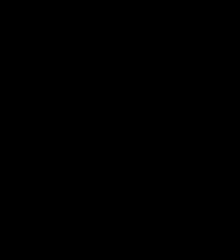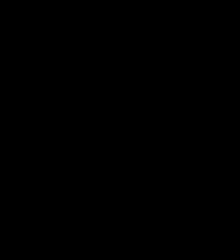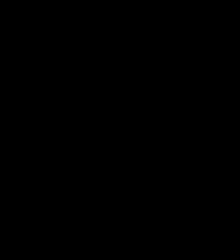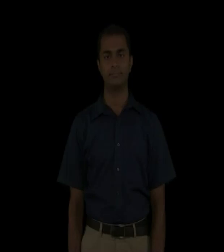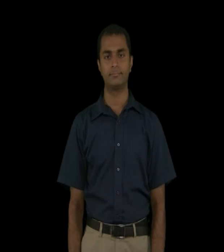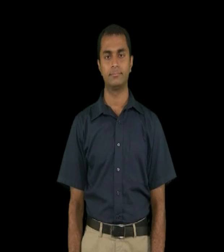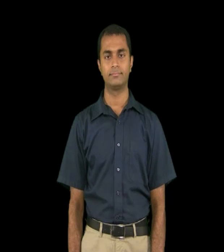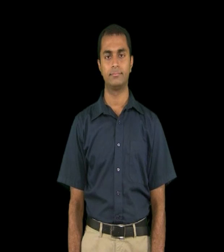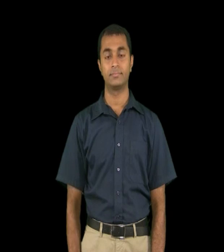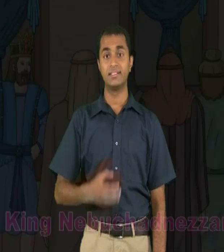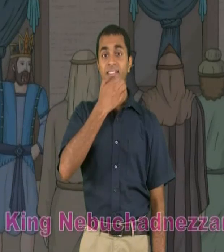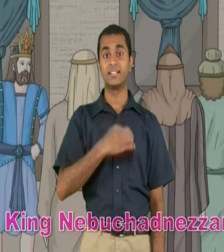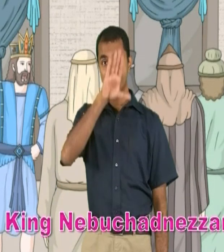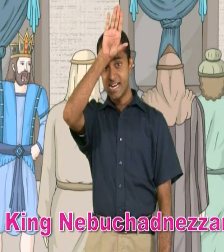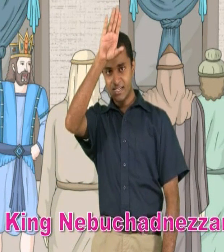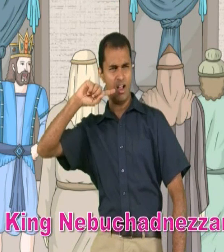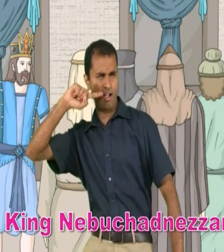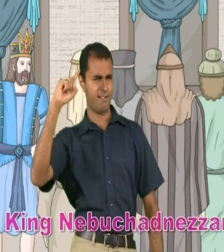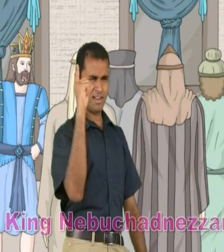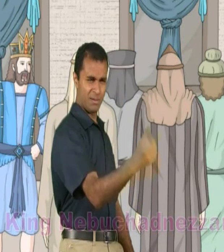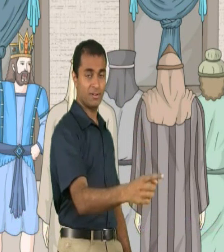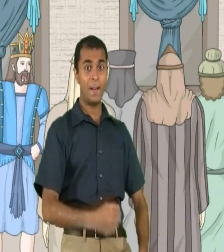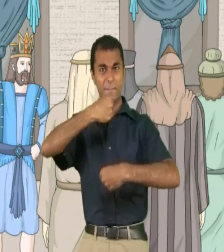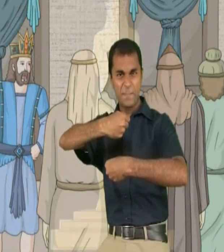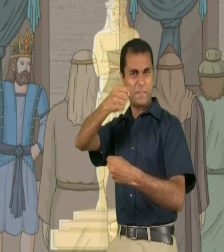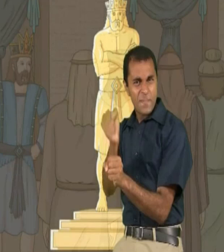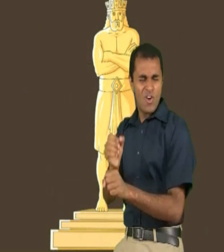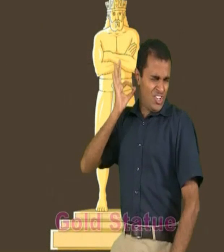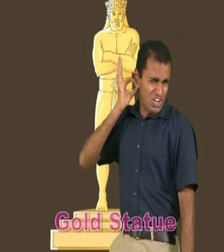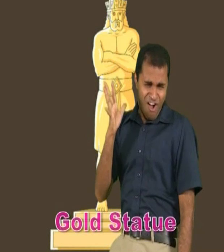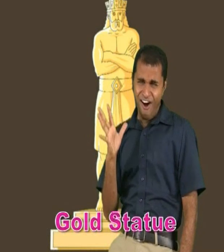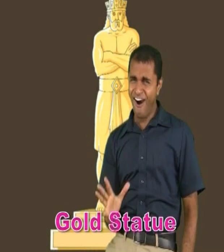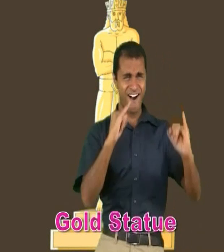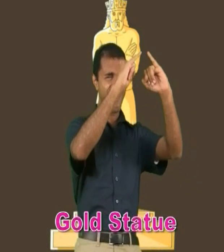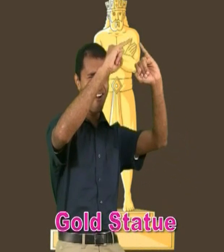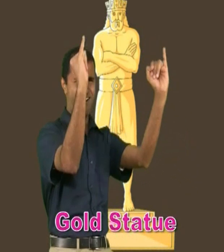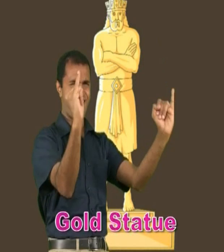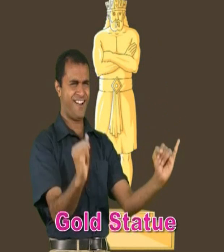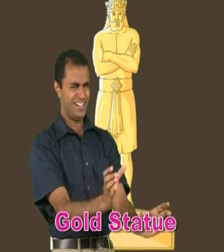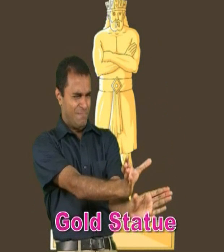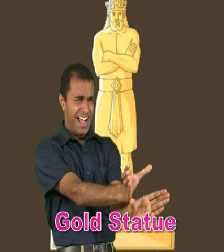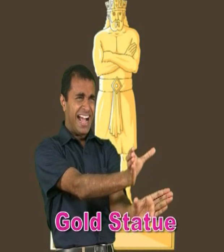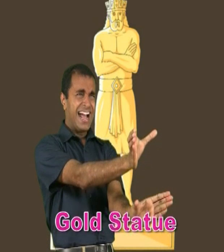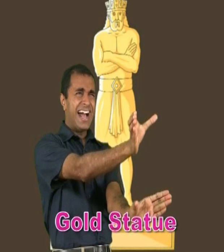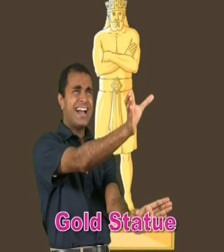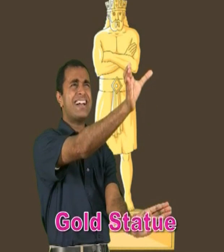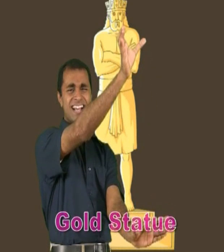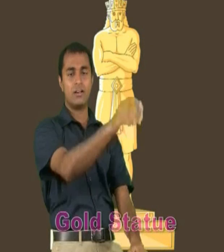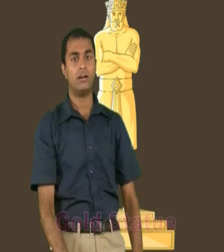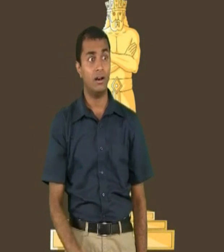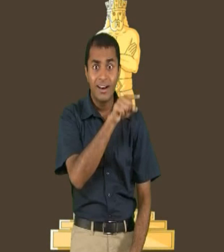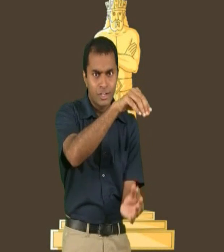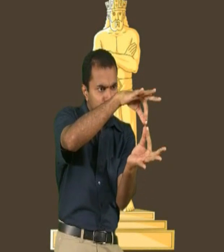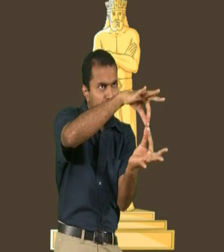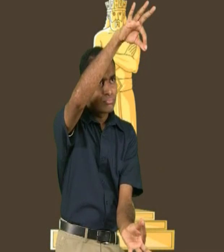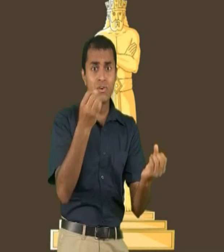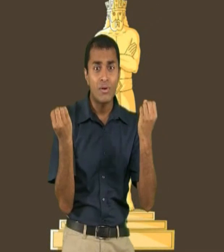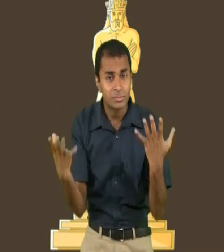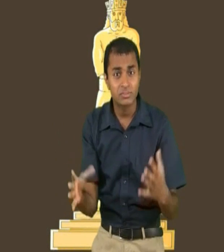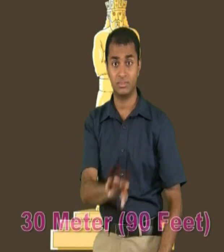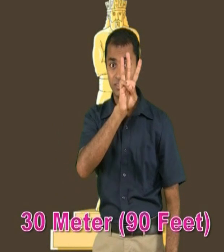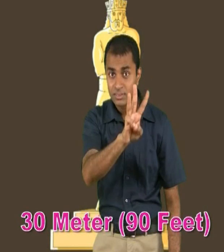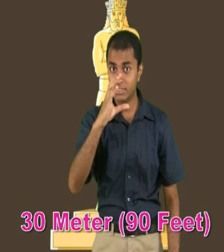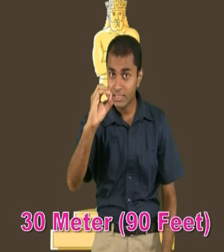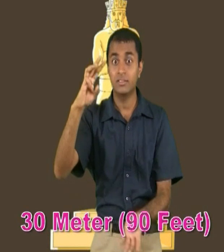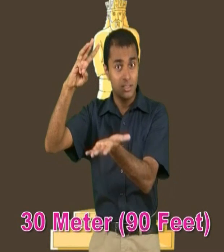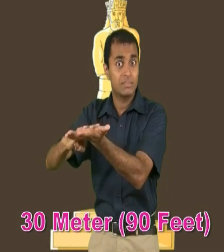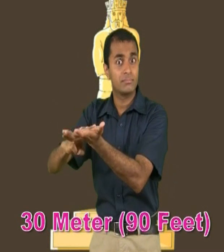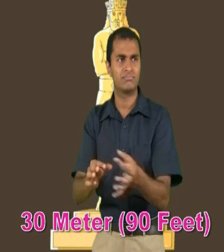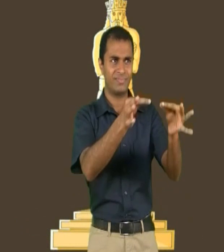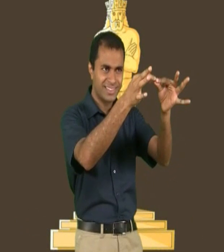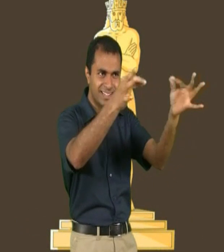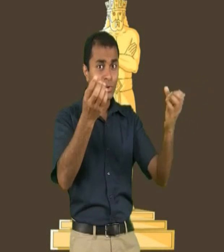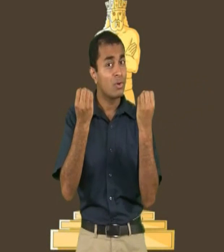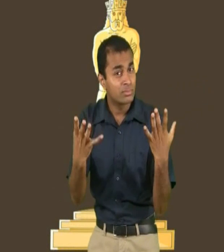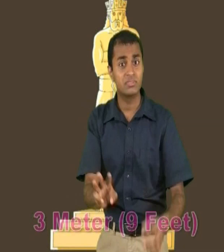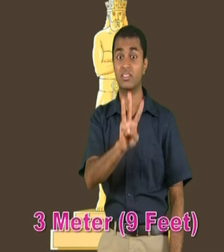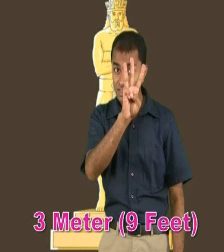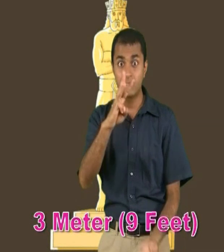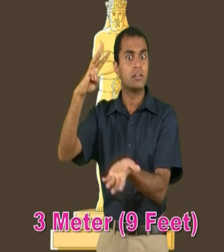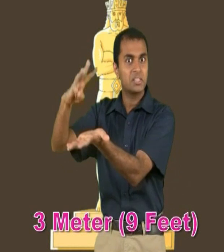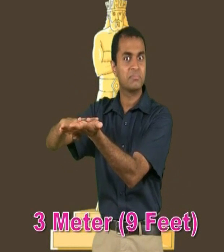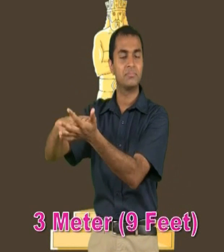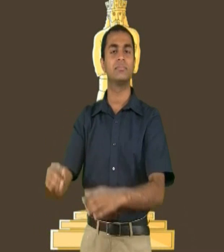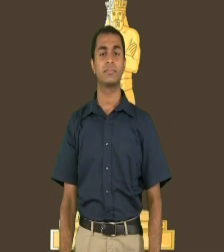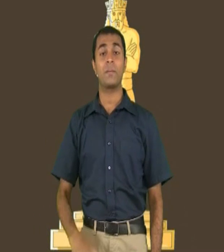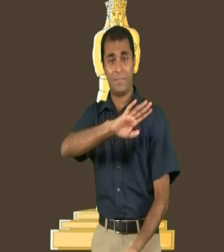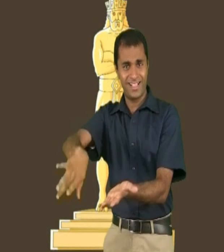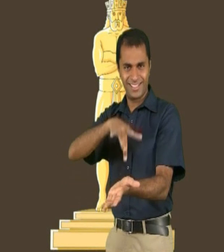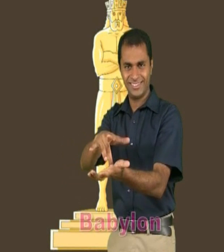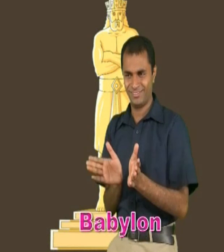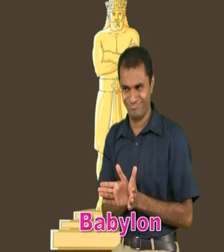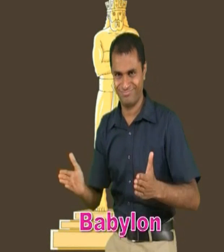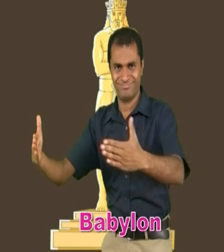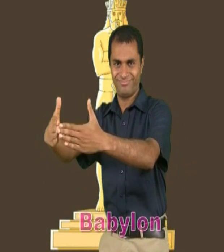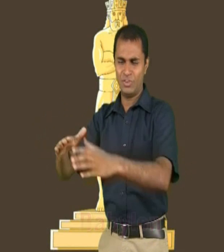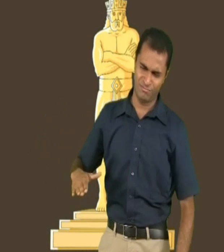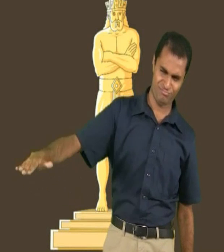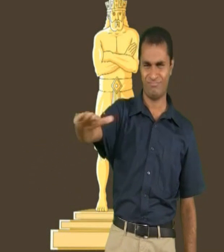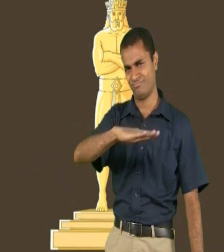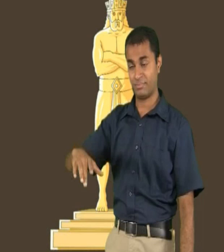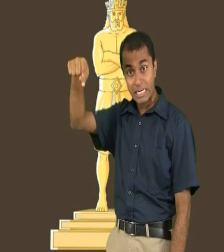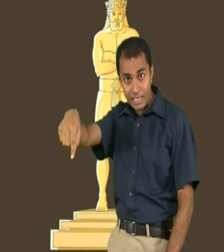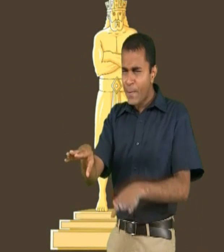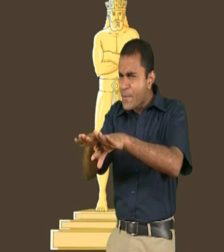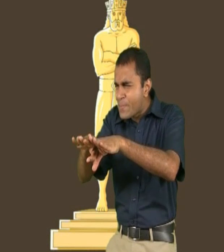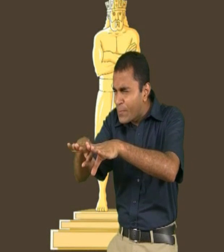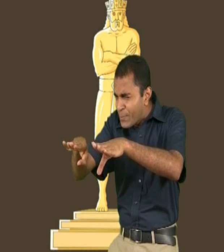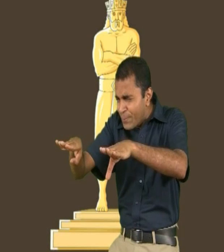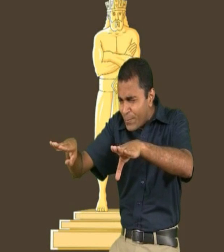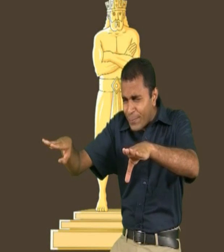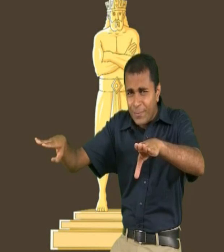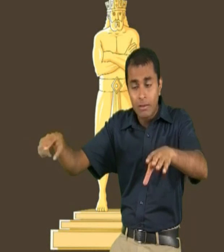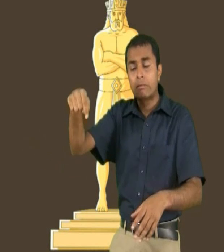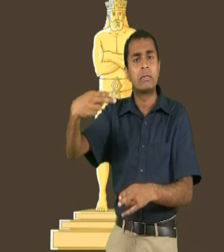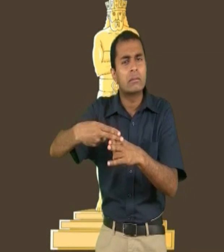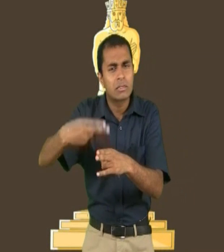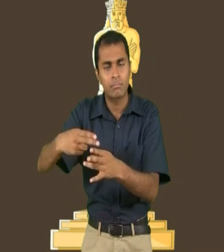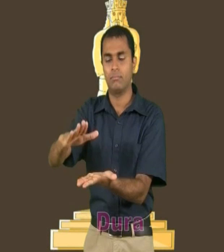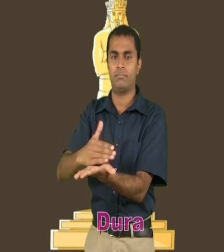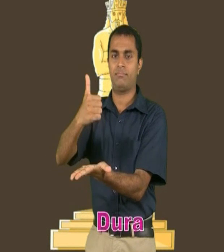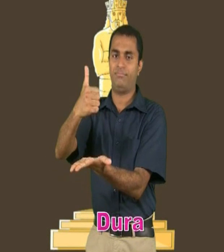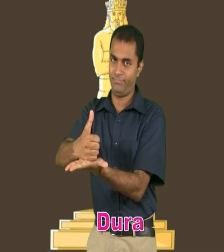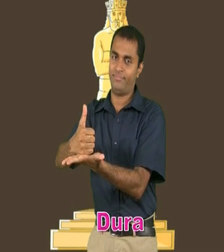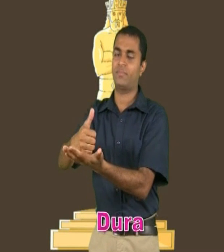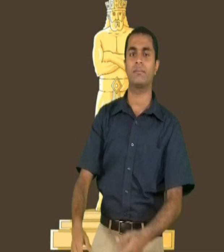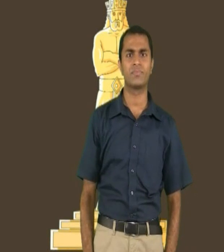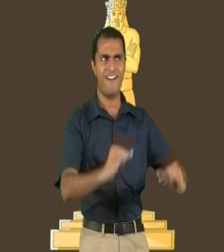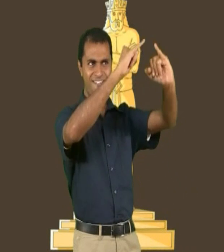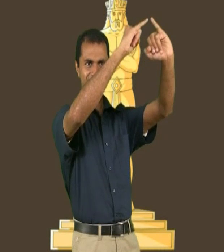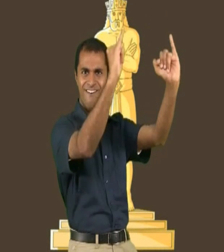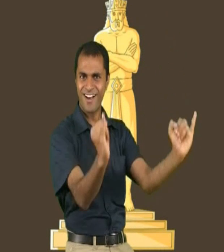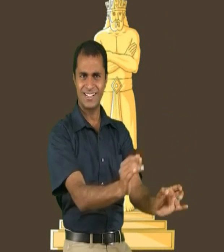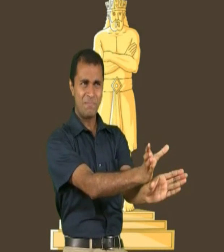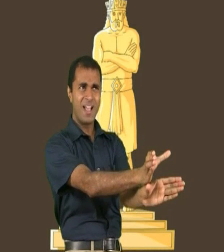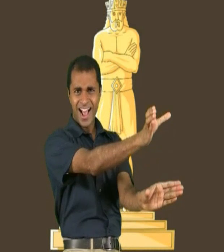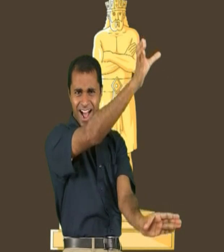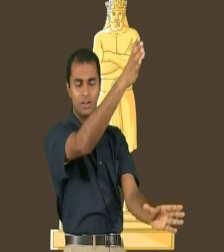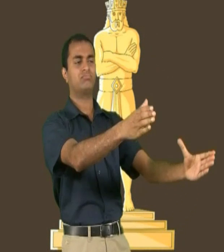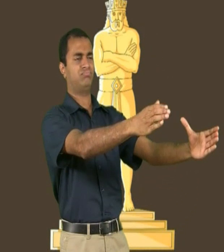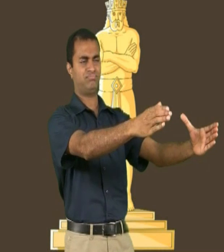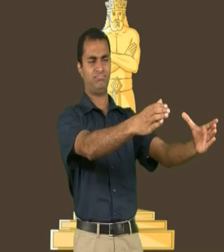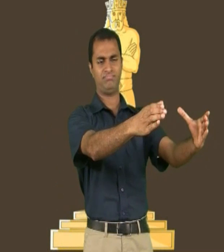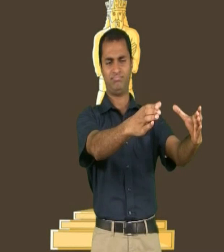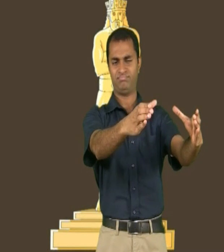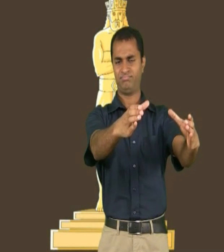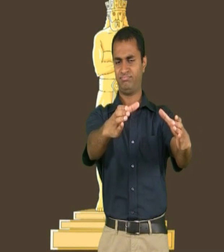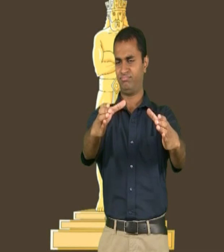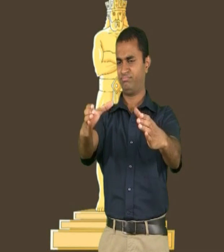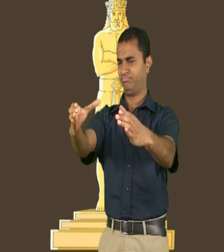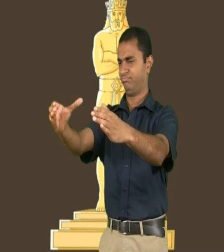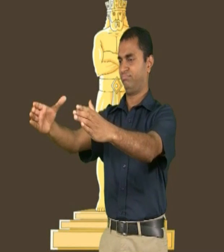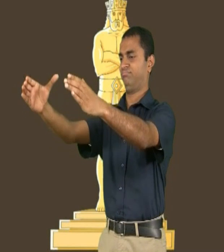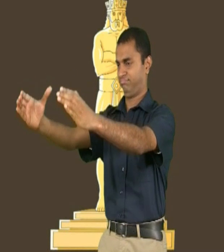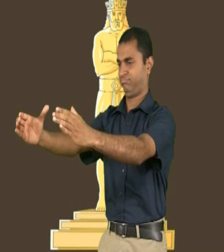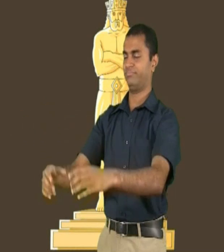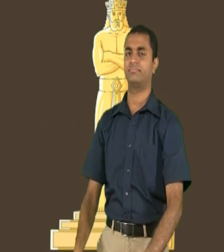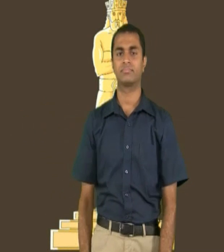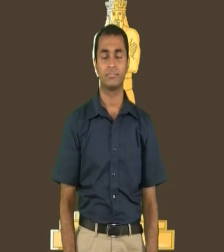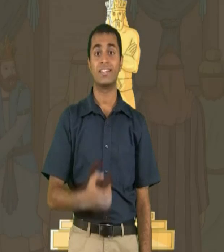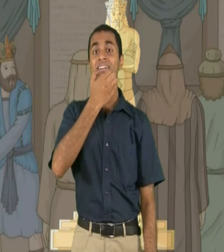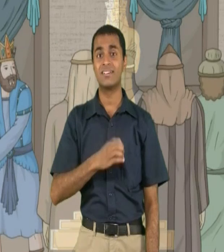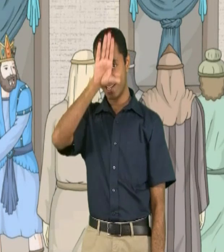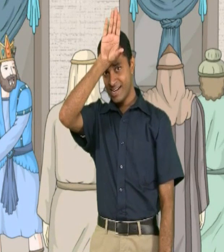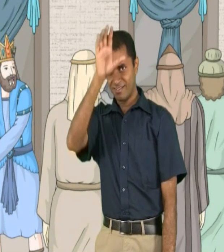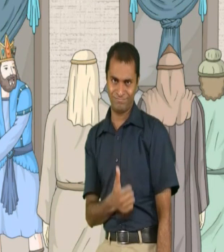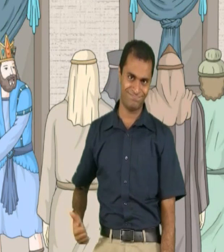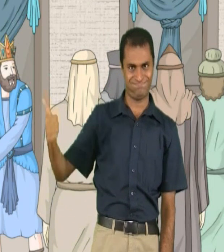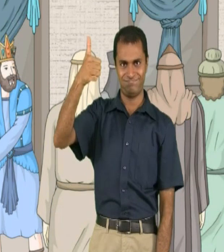King Nebuchadnezzar made a golden statue sixty cubits high and six cubits wide, and he set it up on the plain of Dura in the province of Babylon.